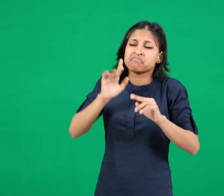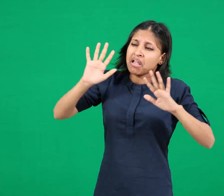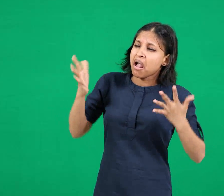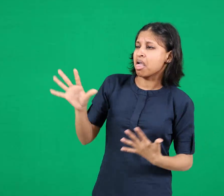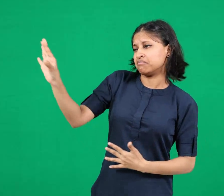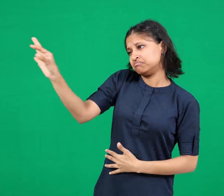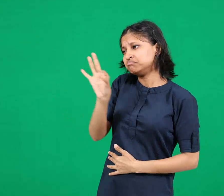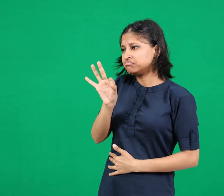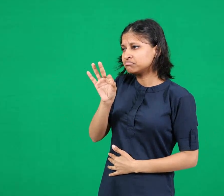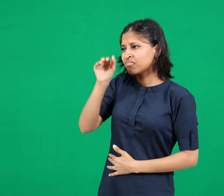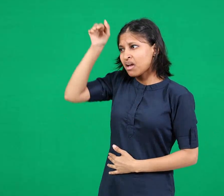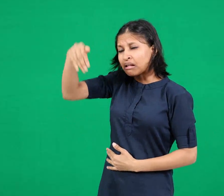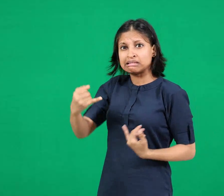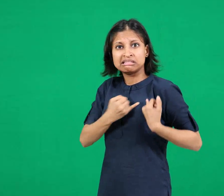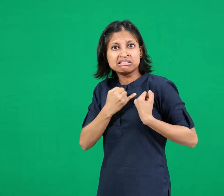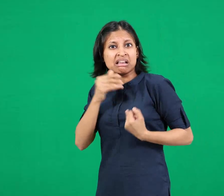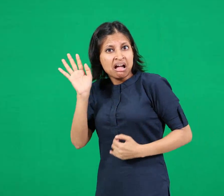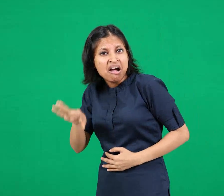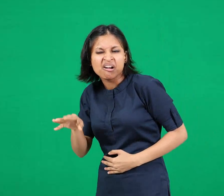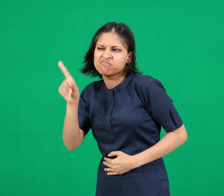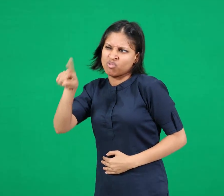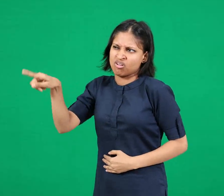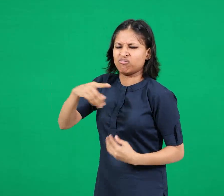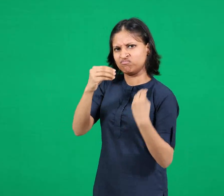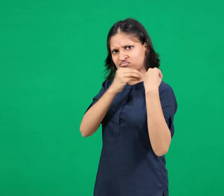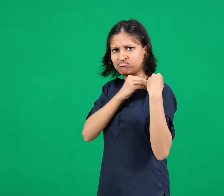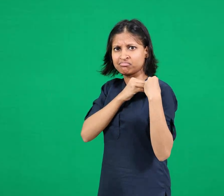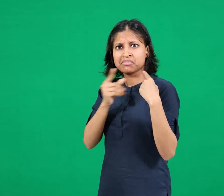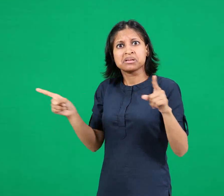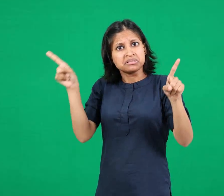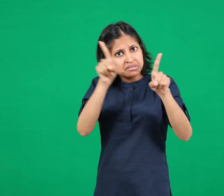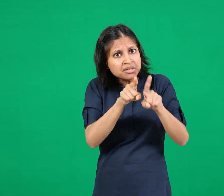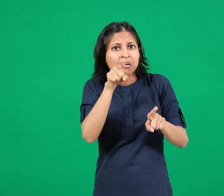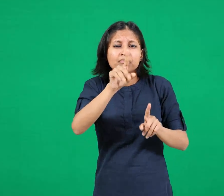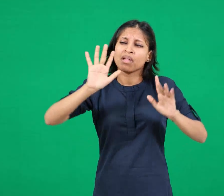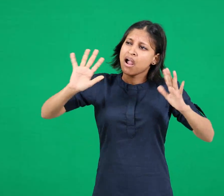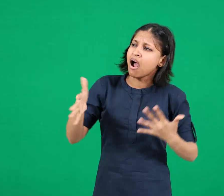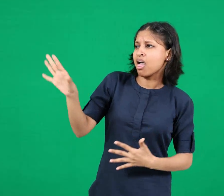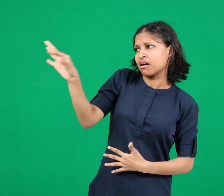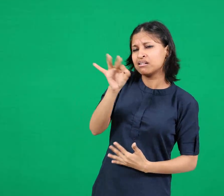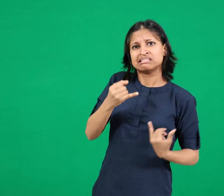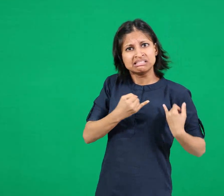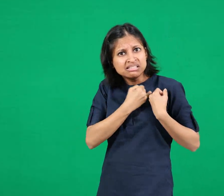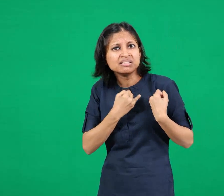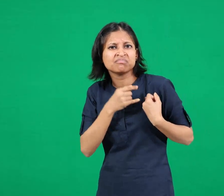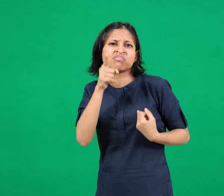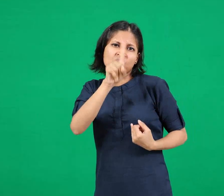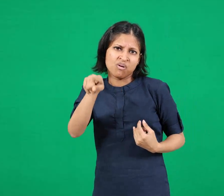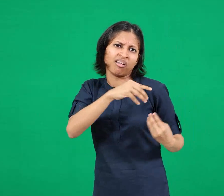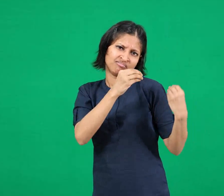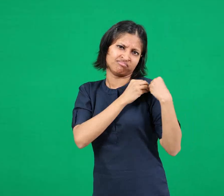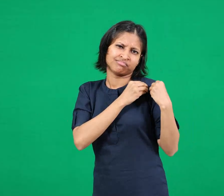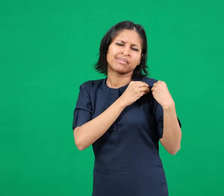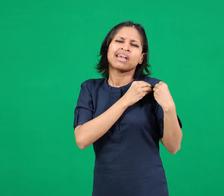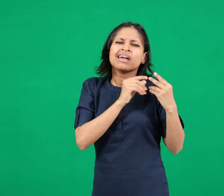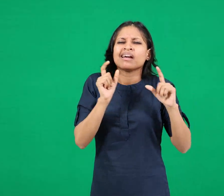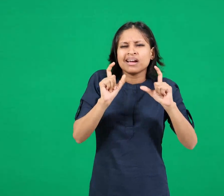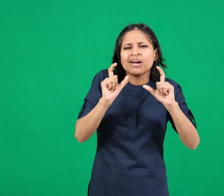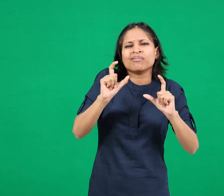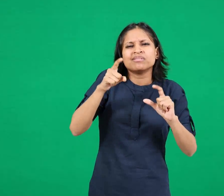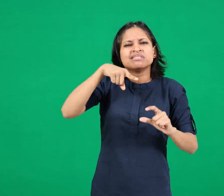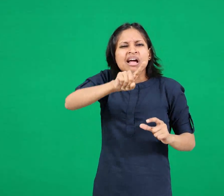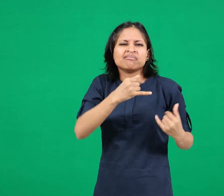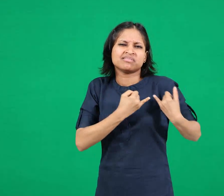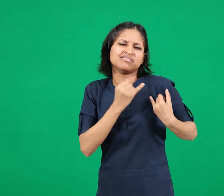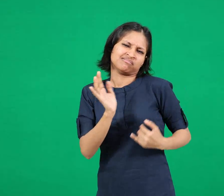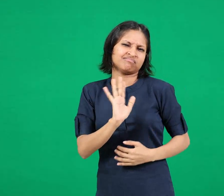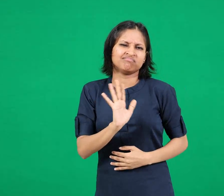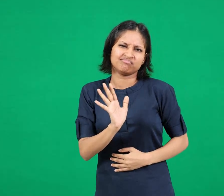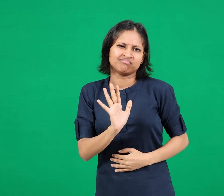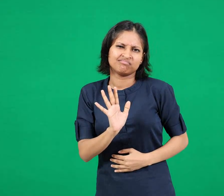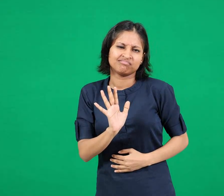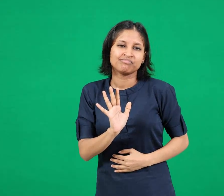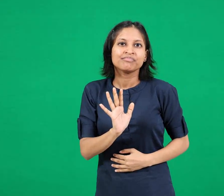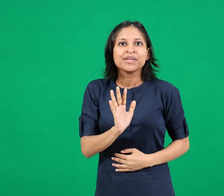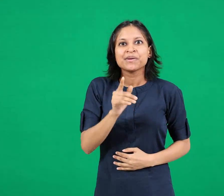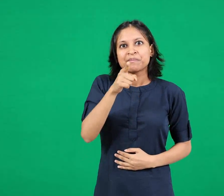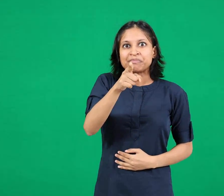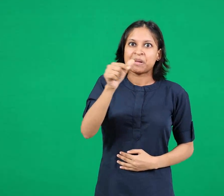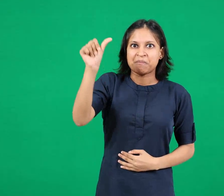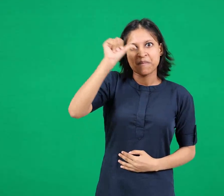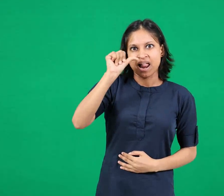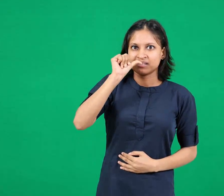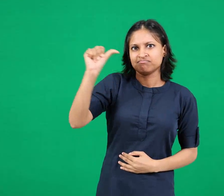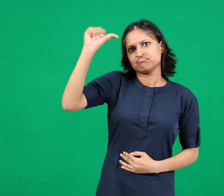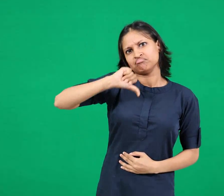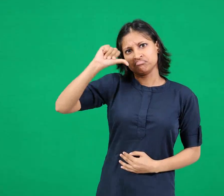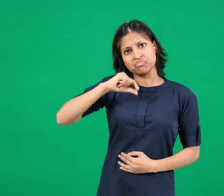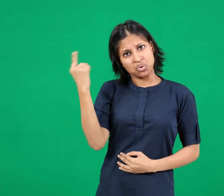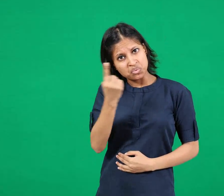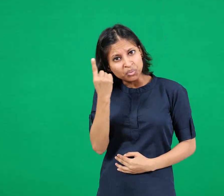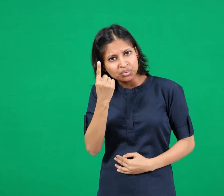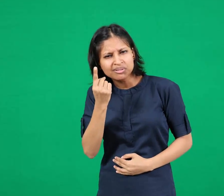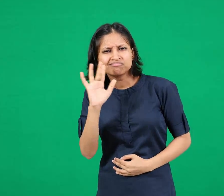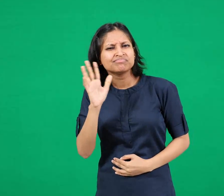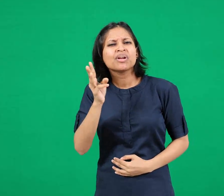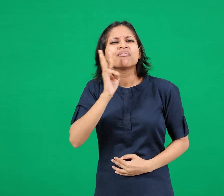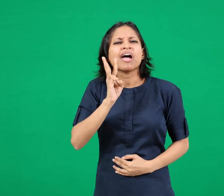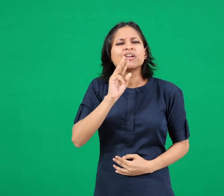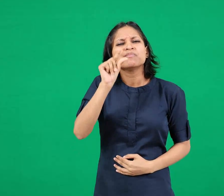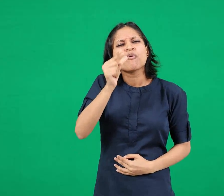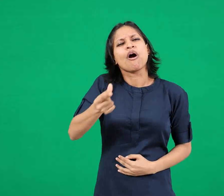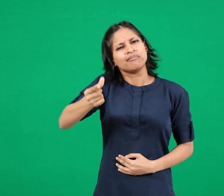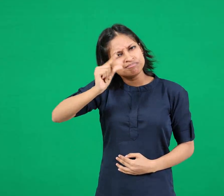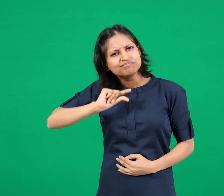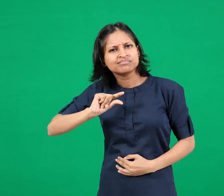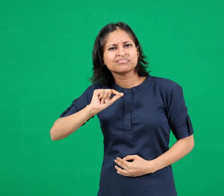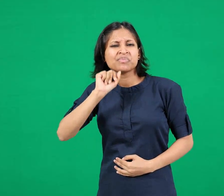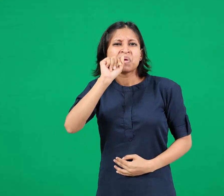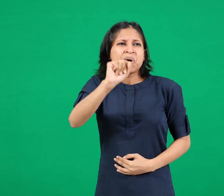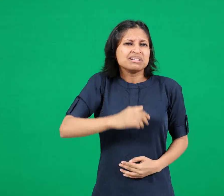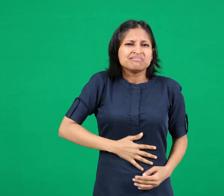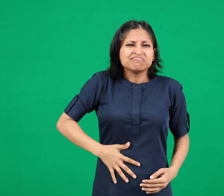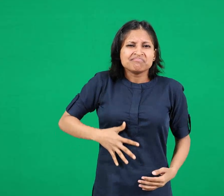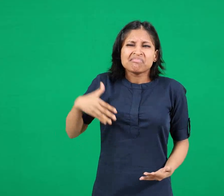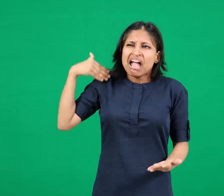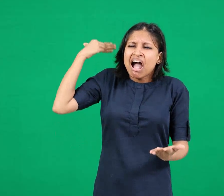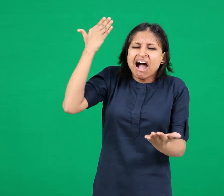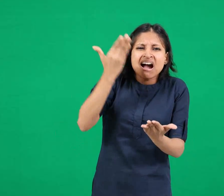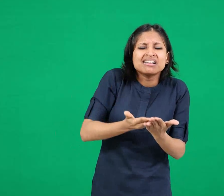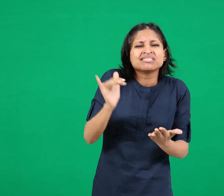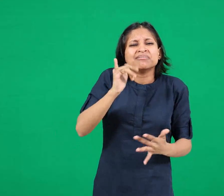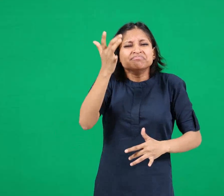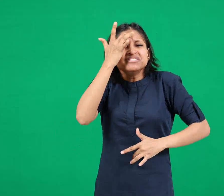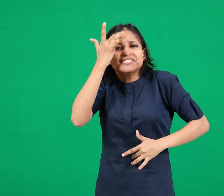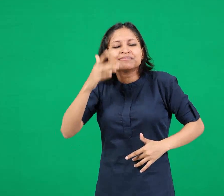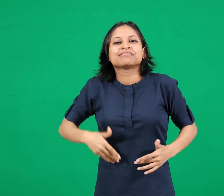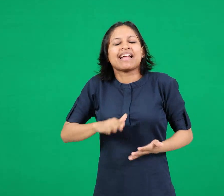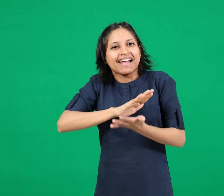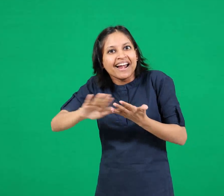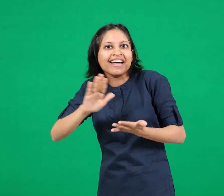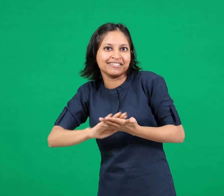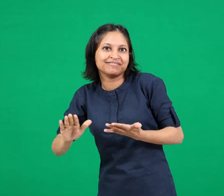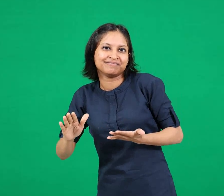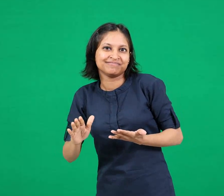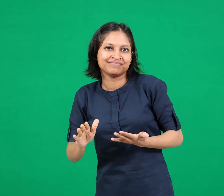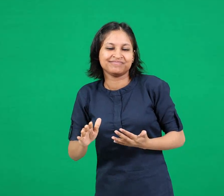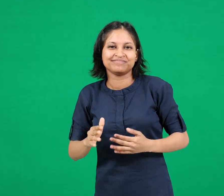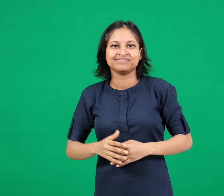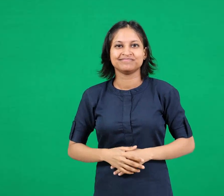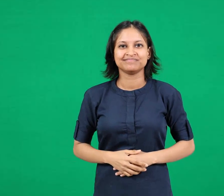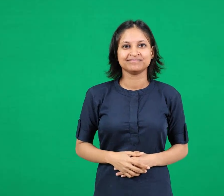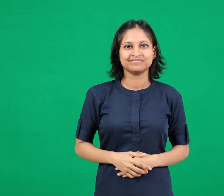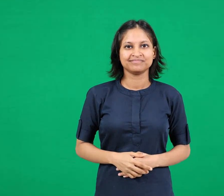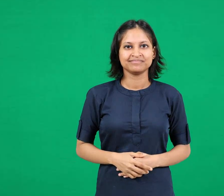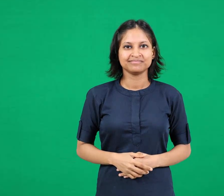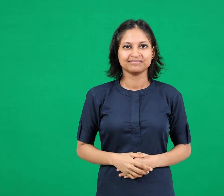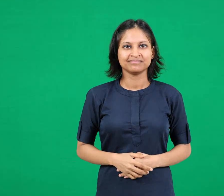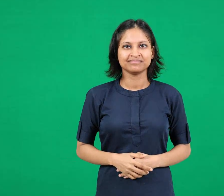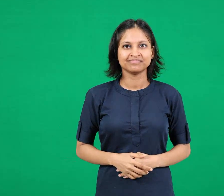Stop drinking only water and use a little wine instead, because of your stomach and your frequent ailments.